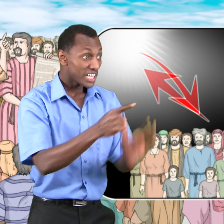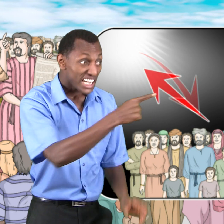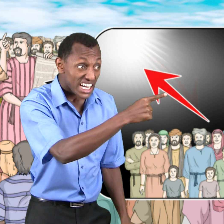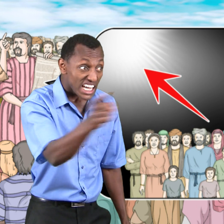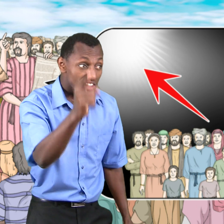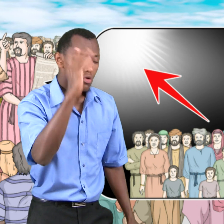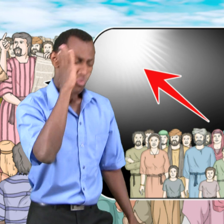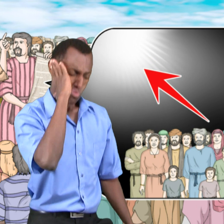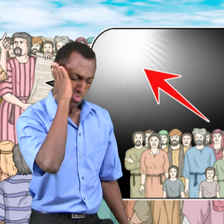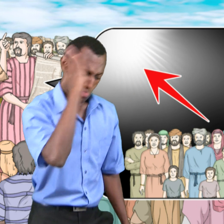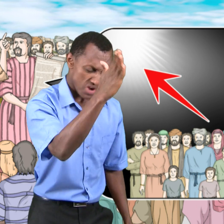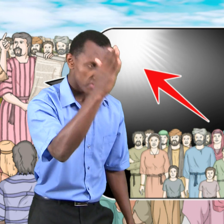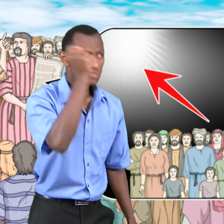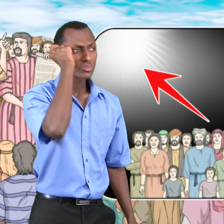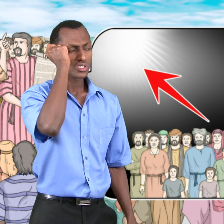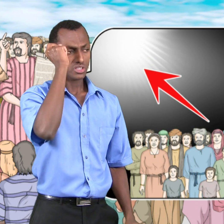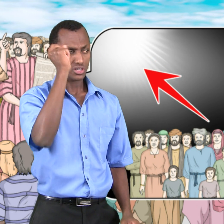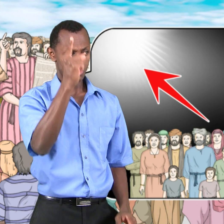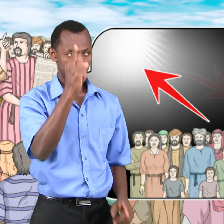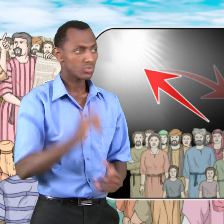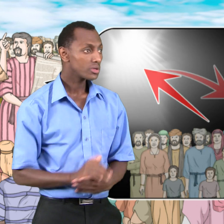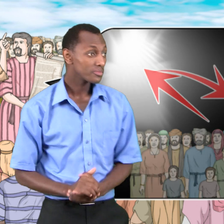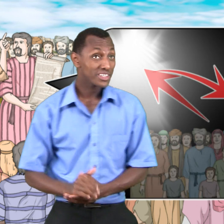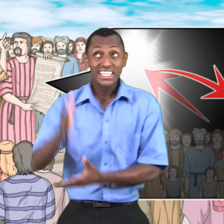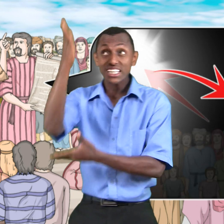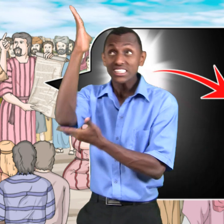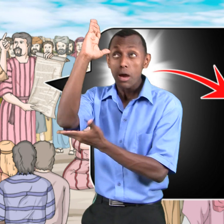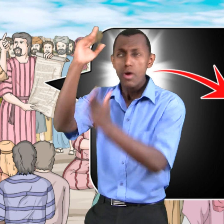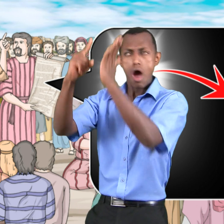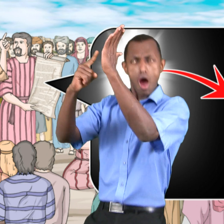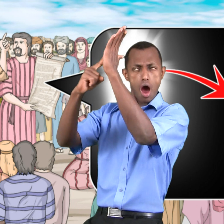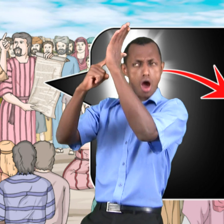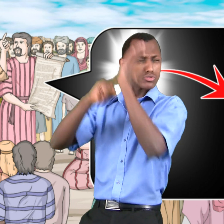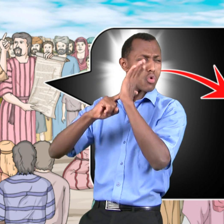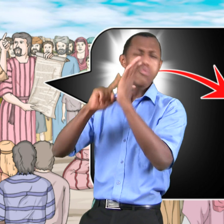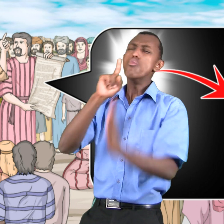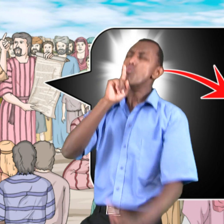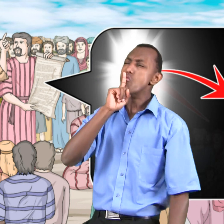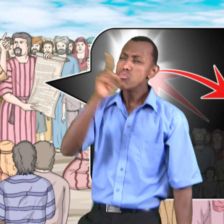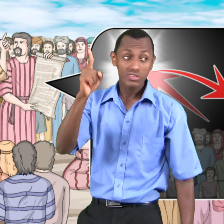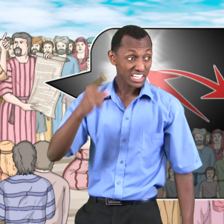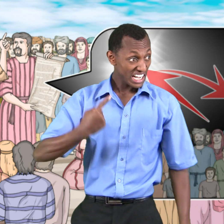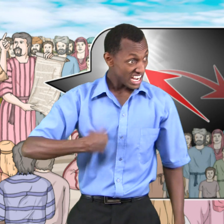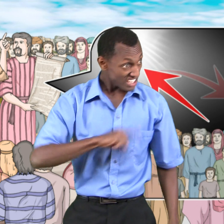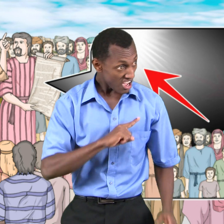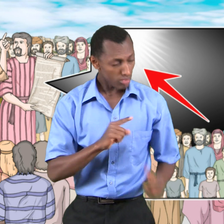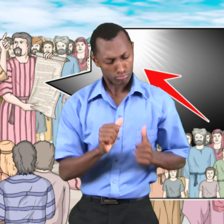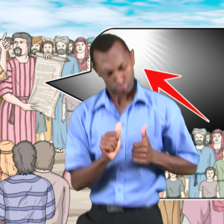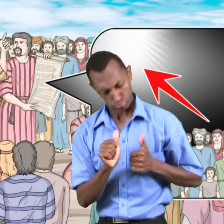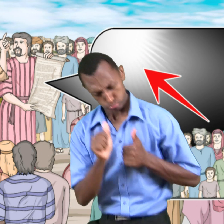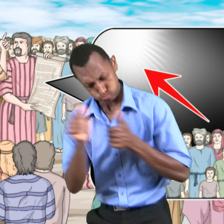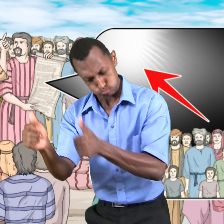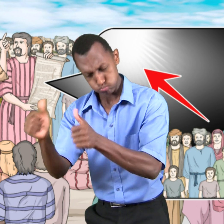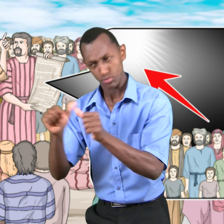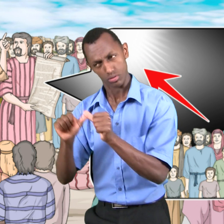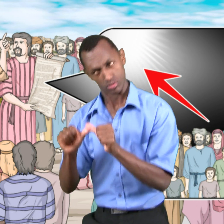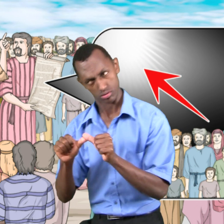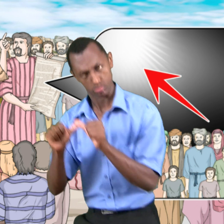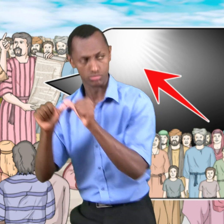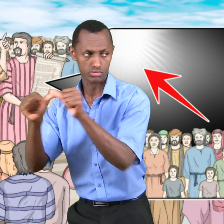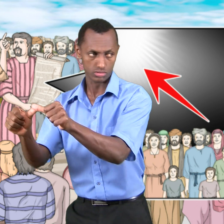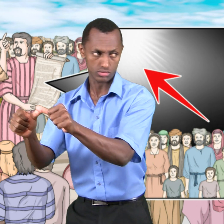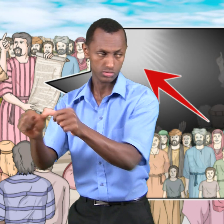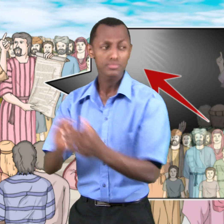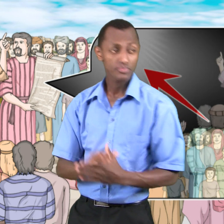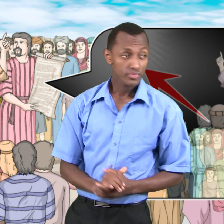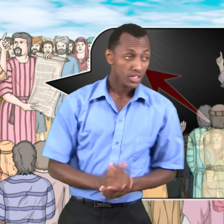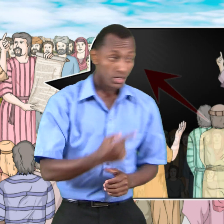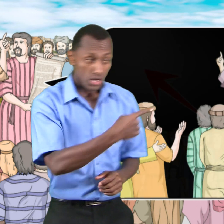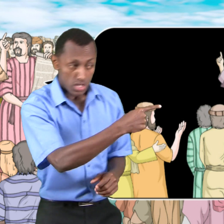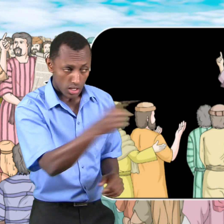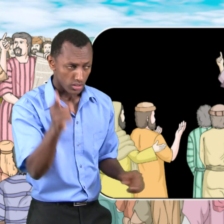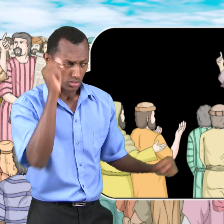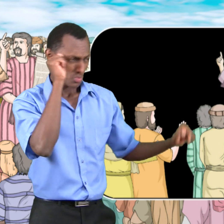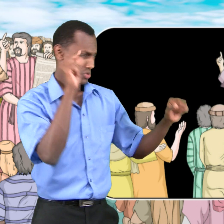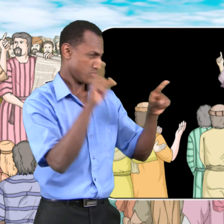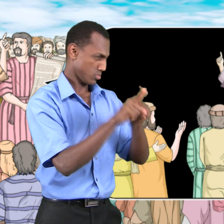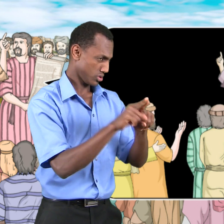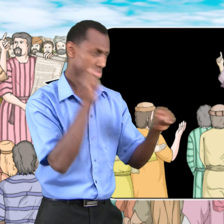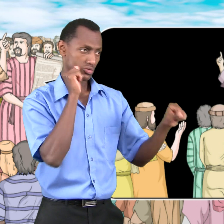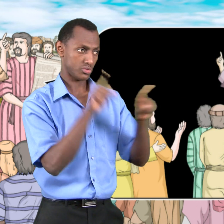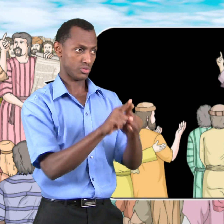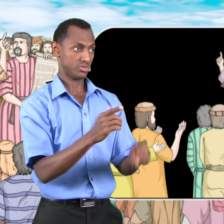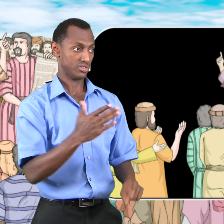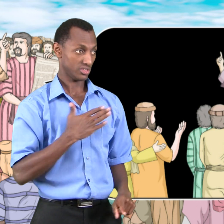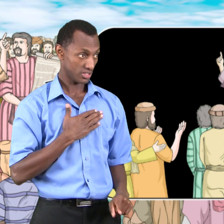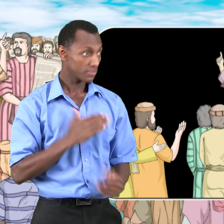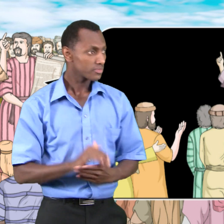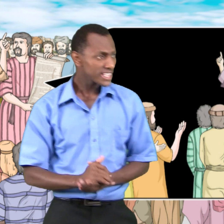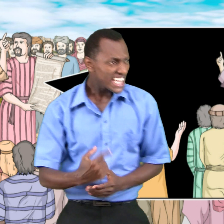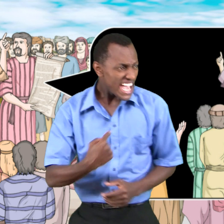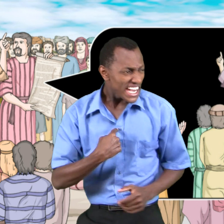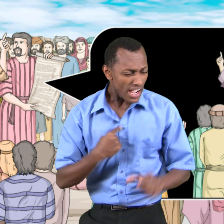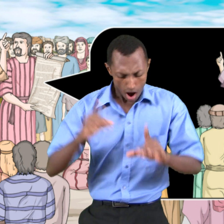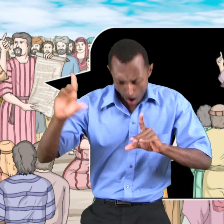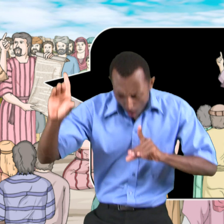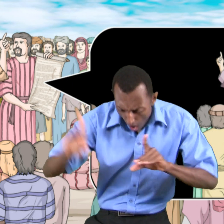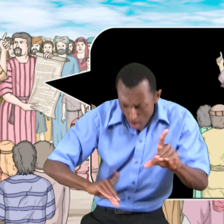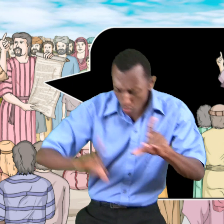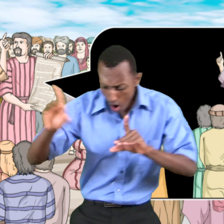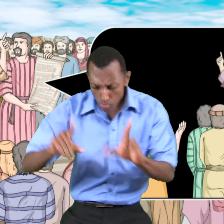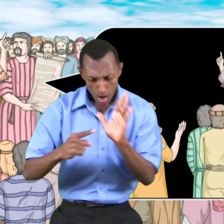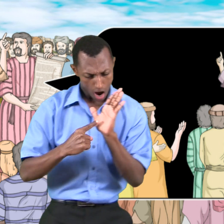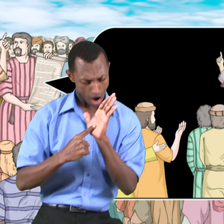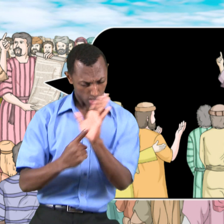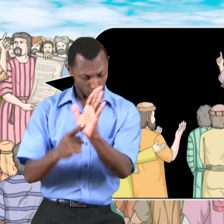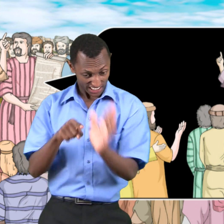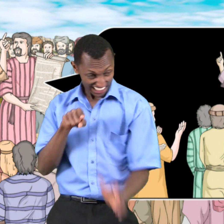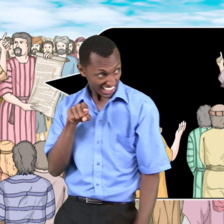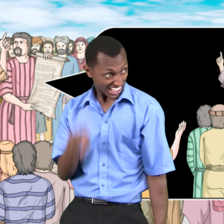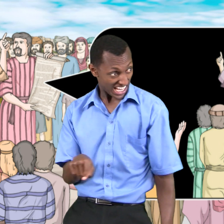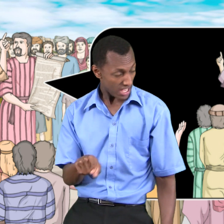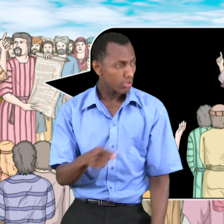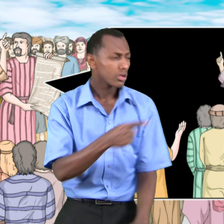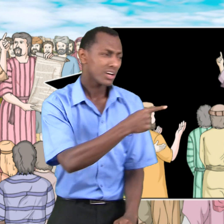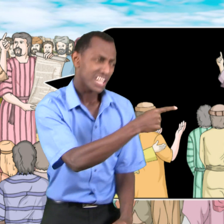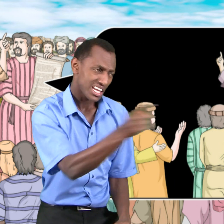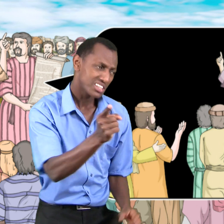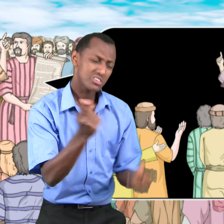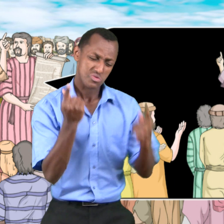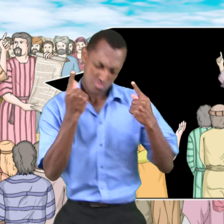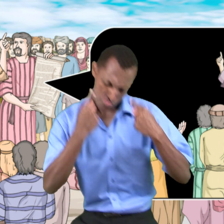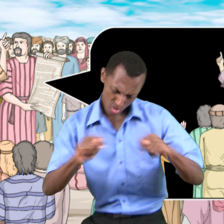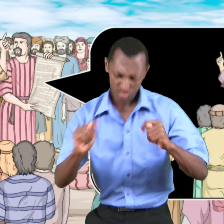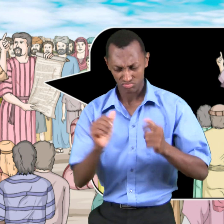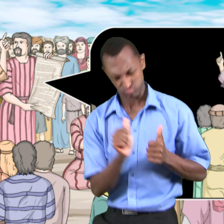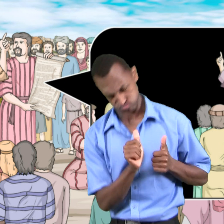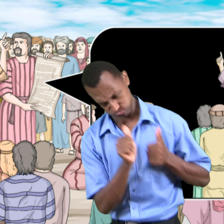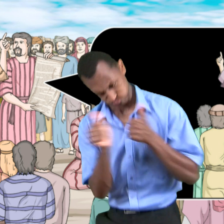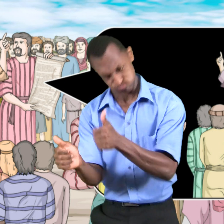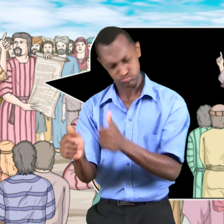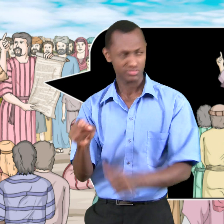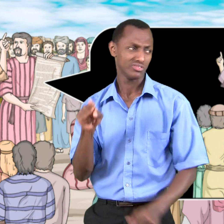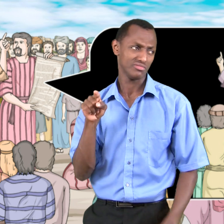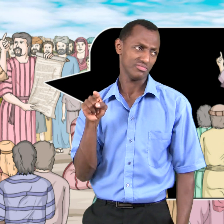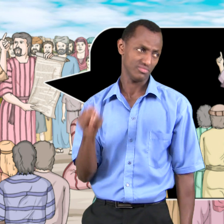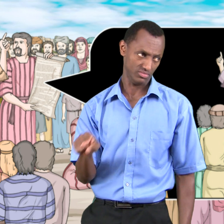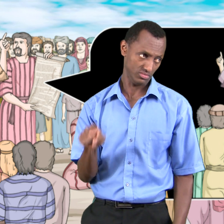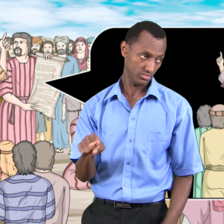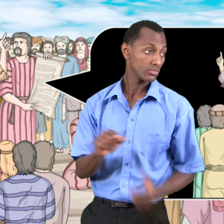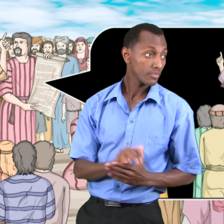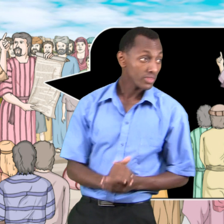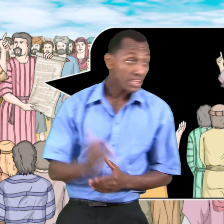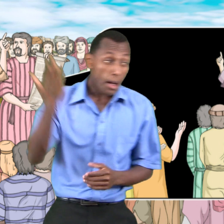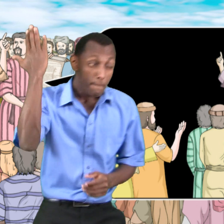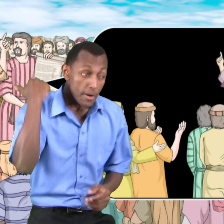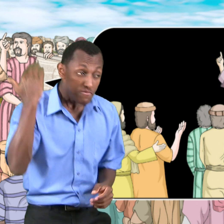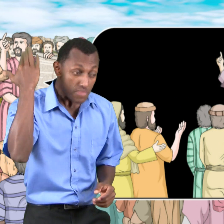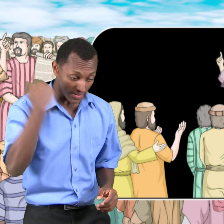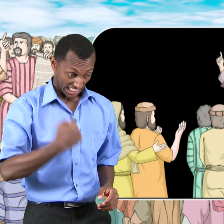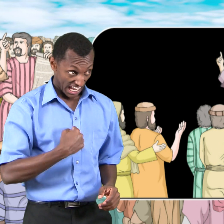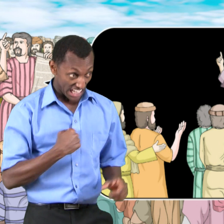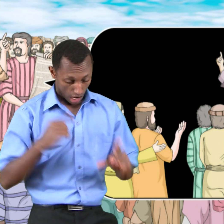Nevertheless, we must live up to what we have already attained.